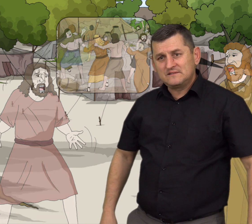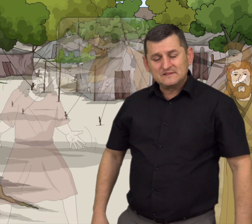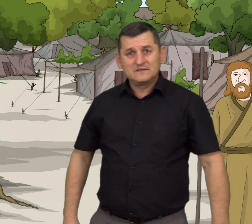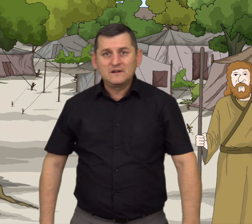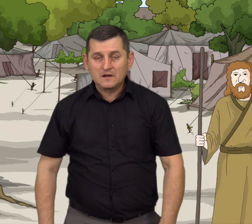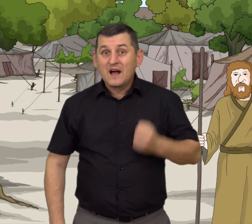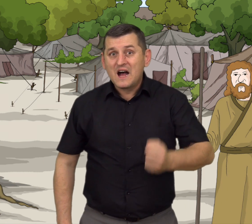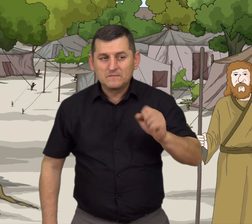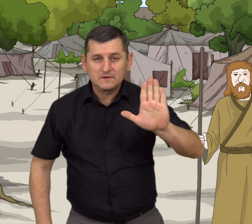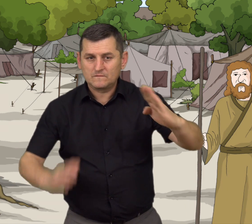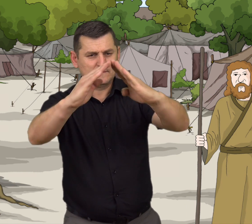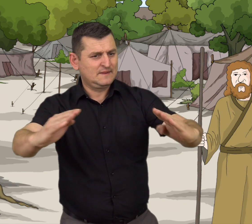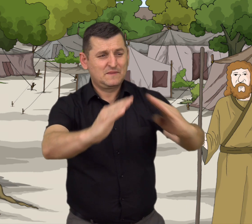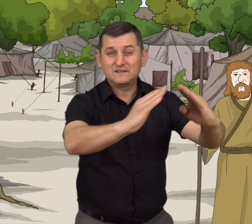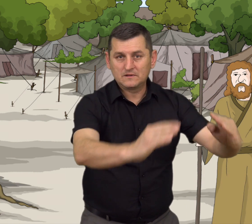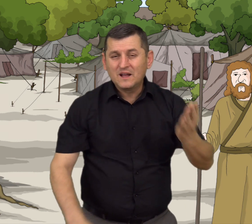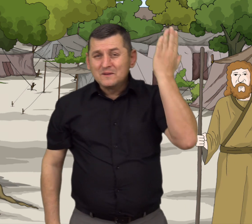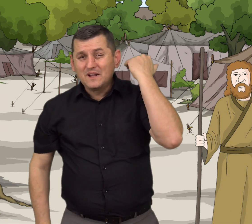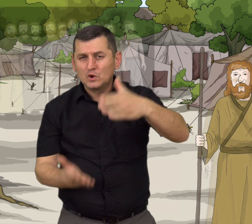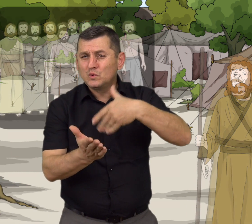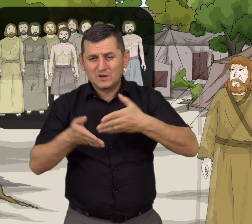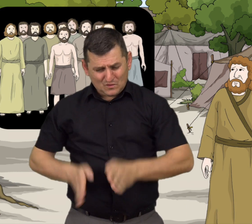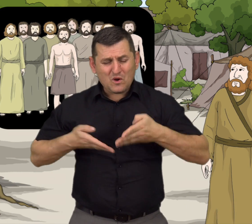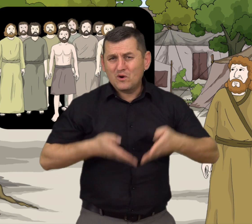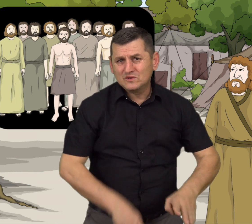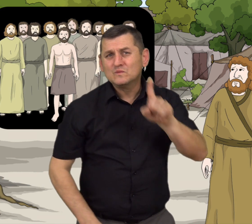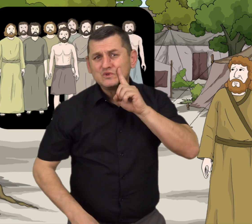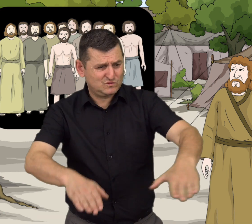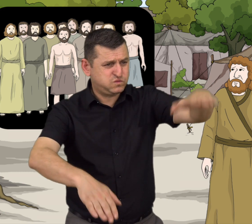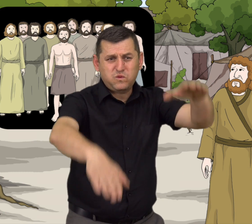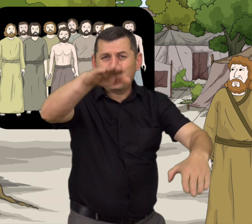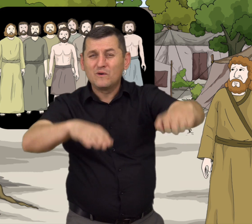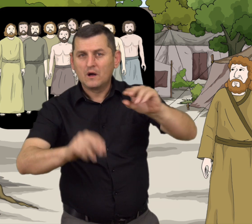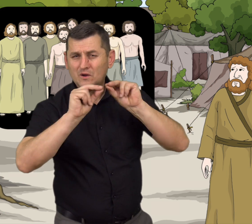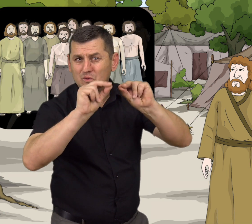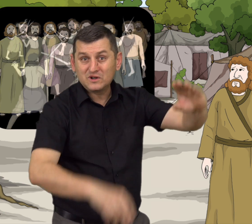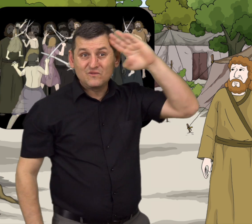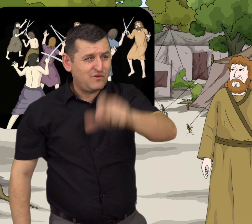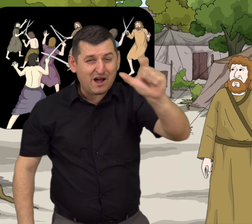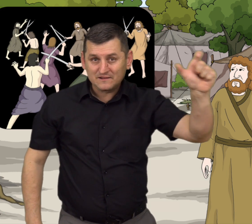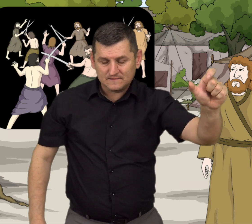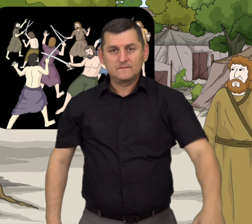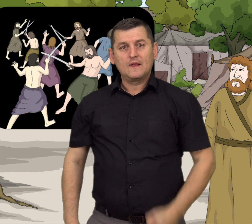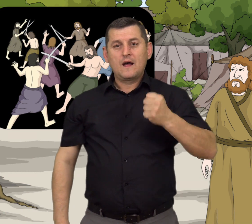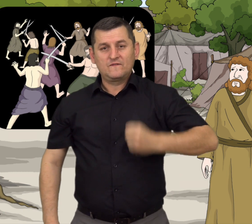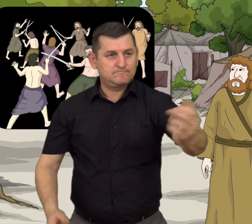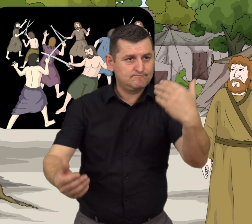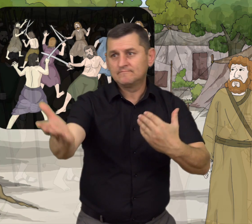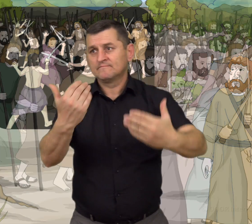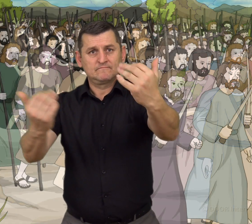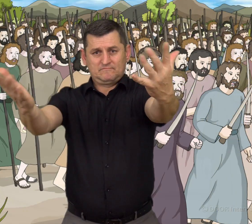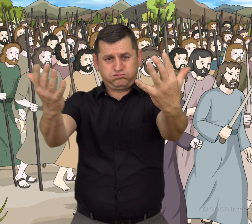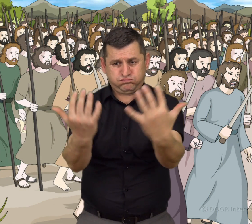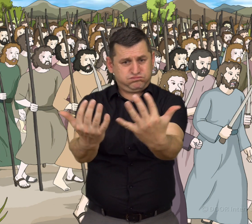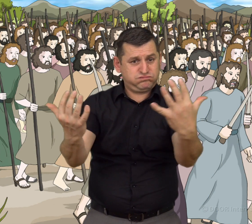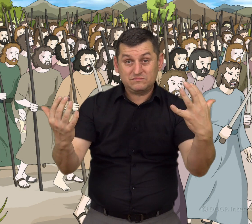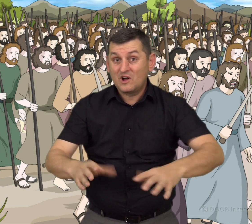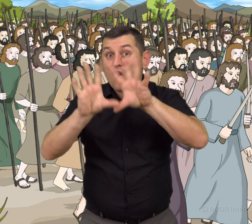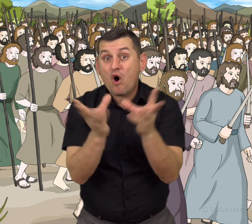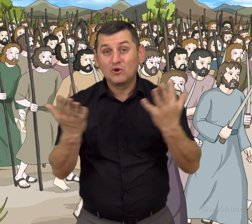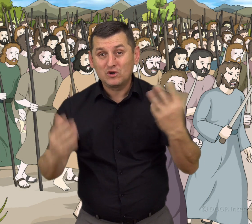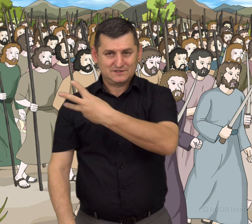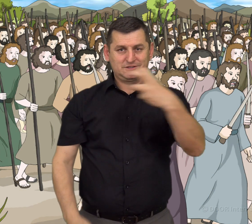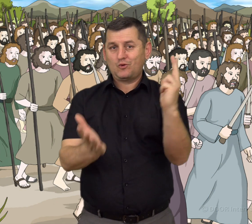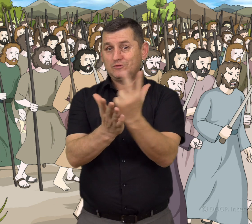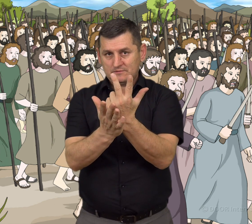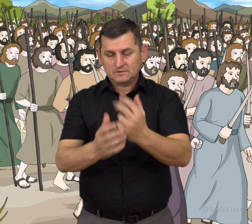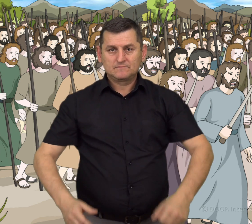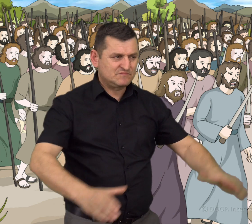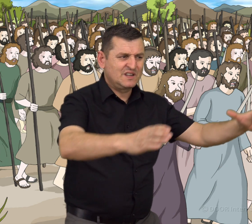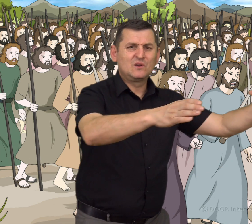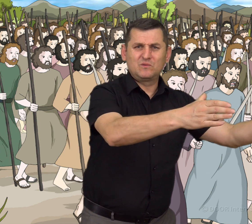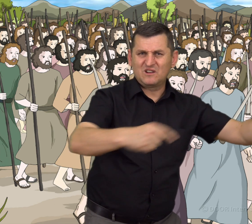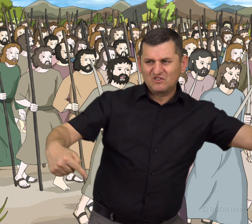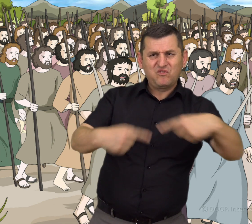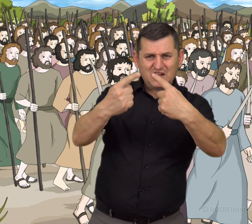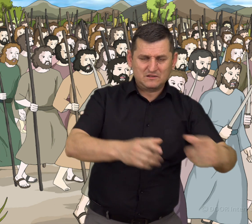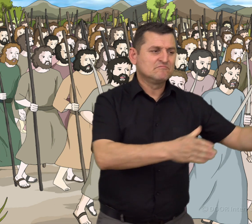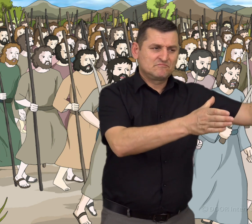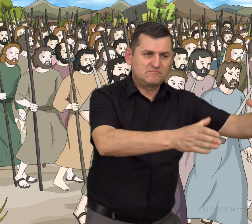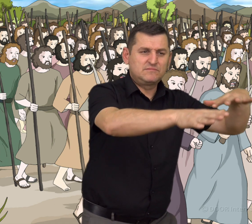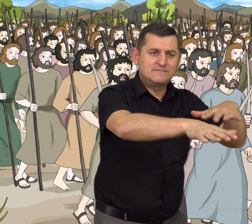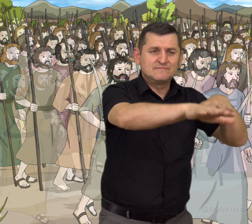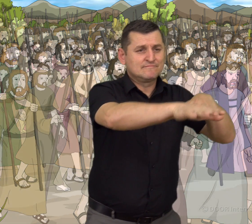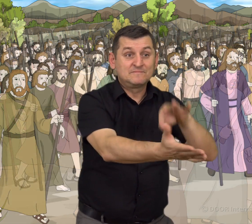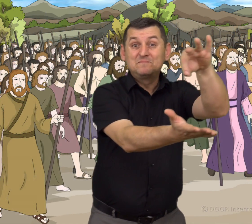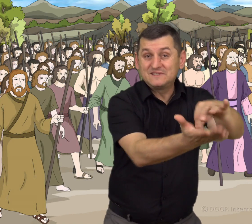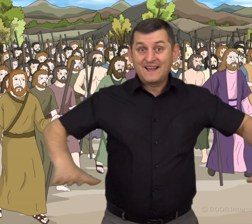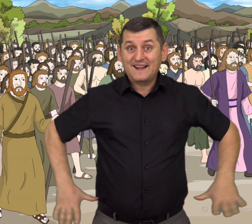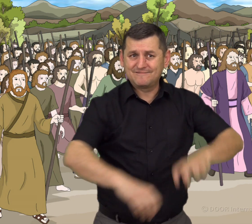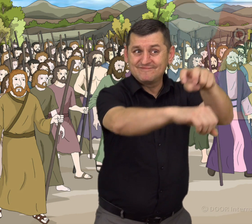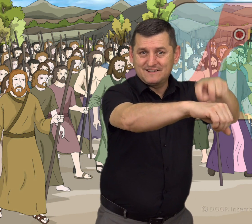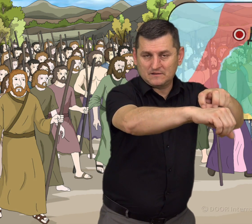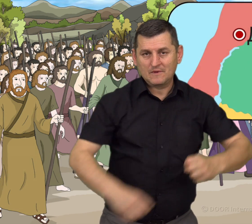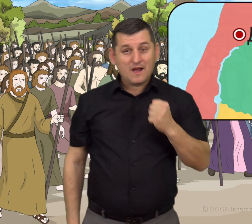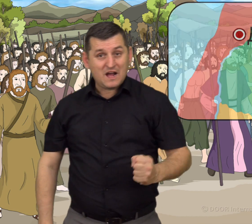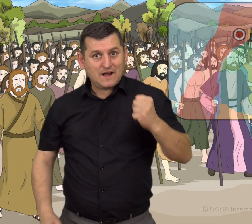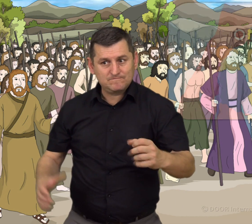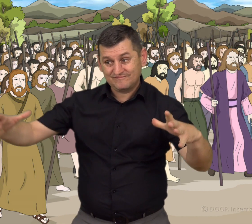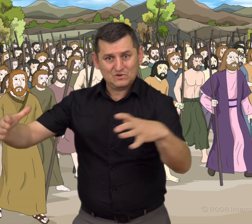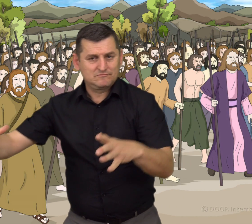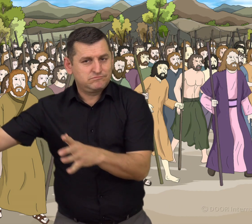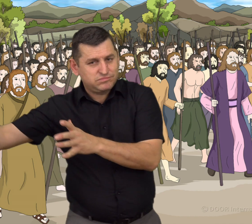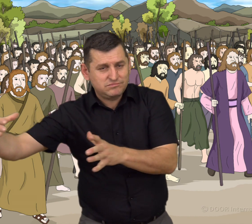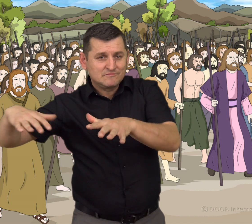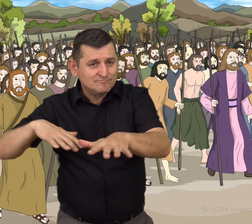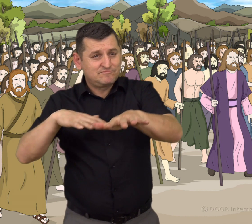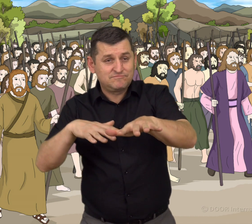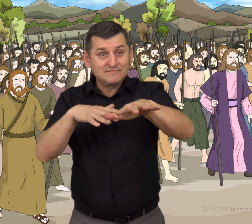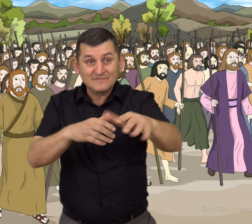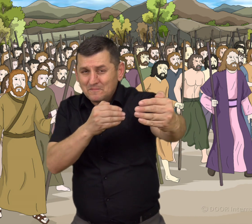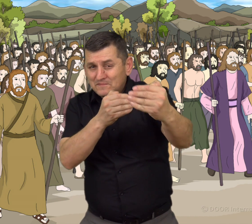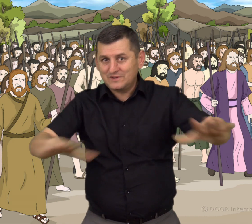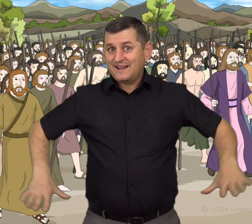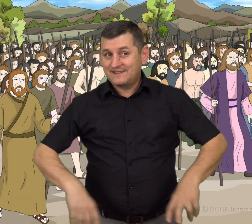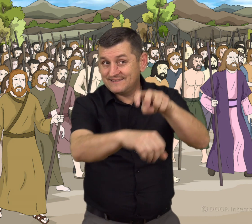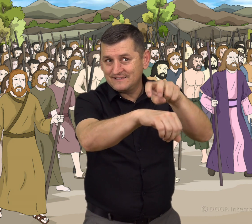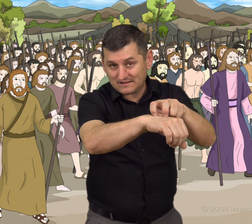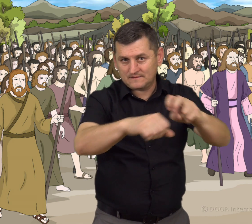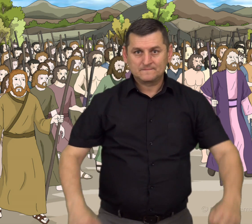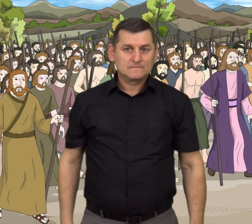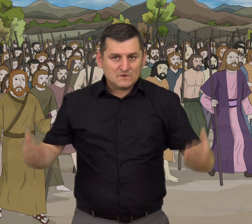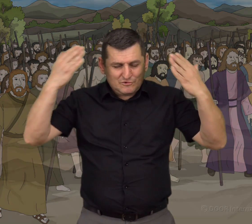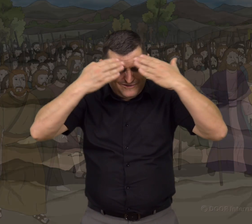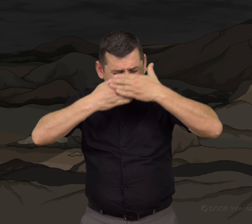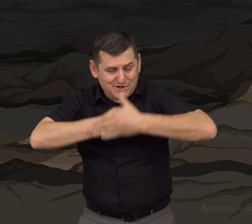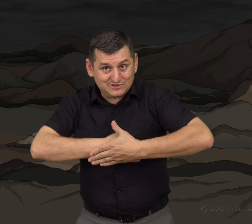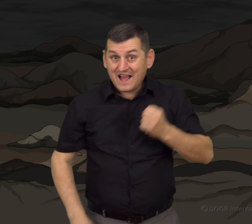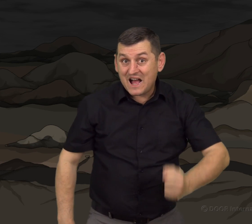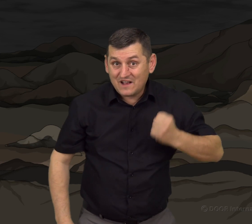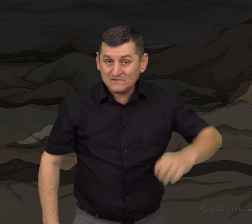And when Abram heard that his relative had been captured, he mobilized the 318 trained men born in his household, and they set out in pursuit as far as Dan.